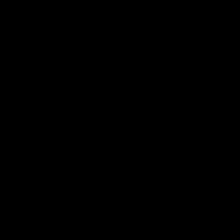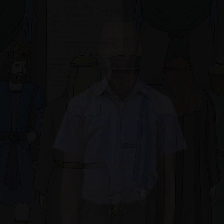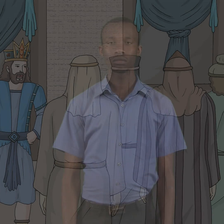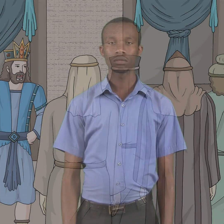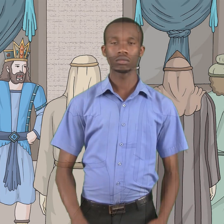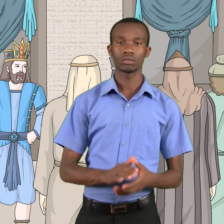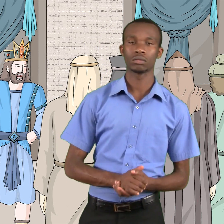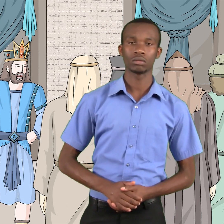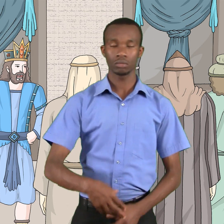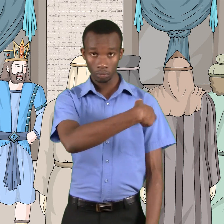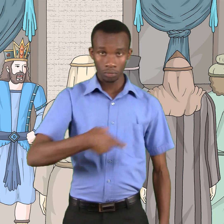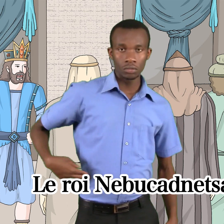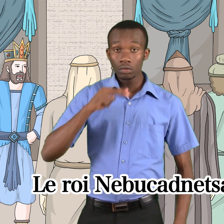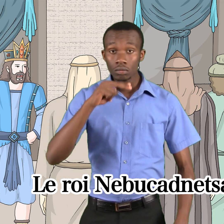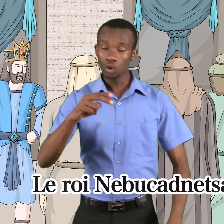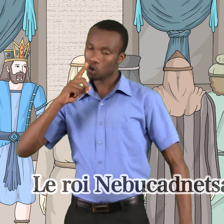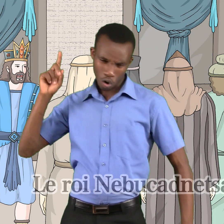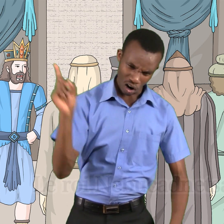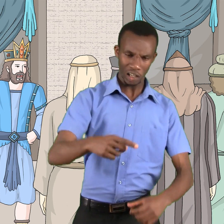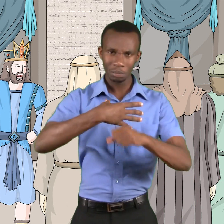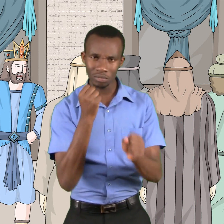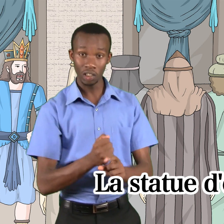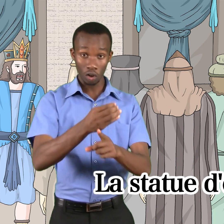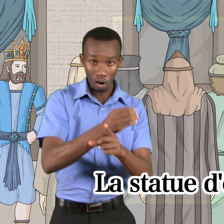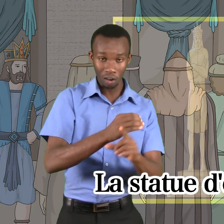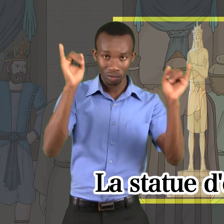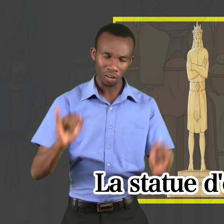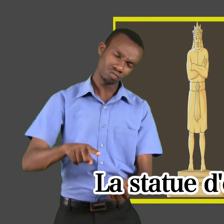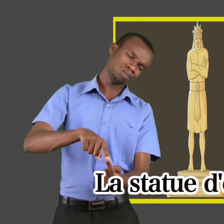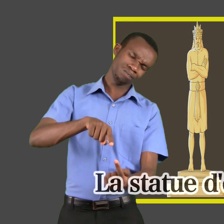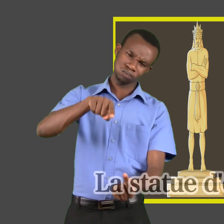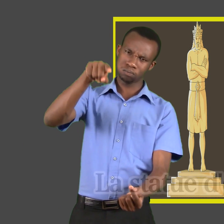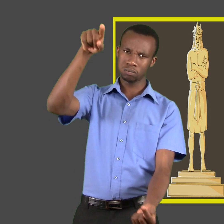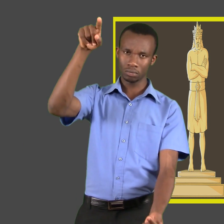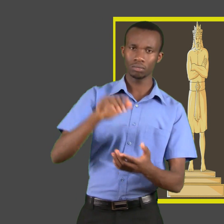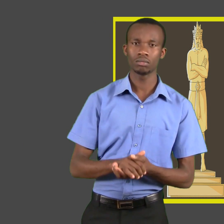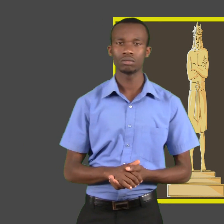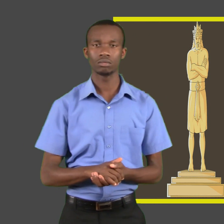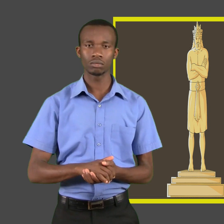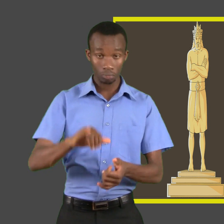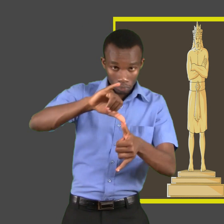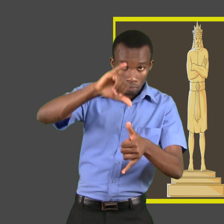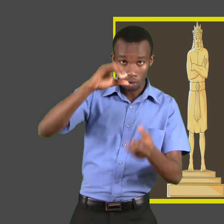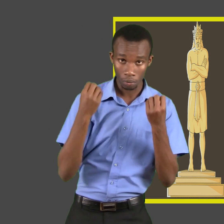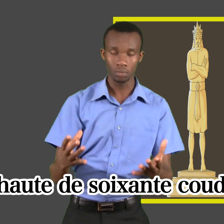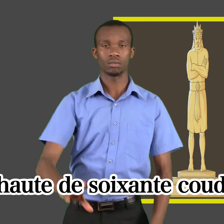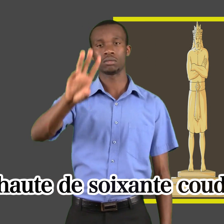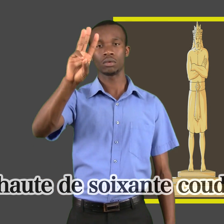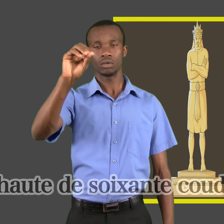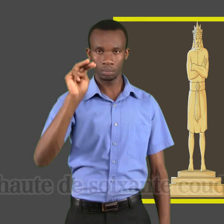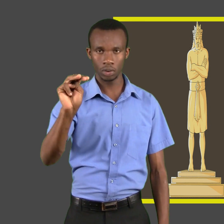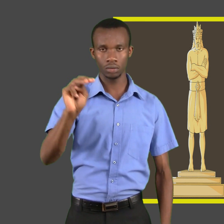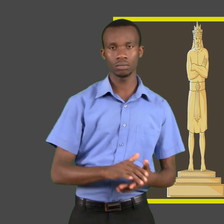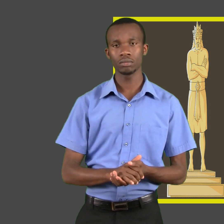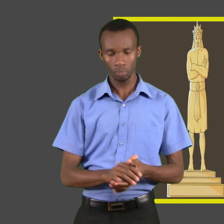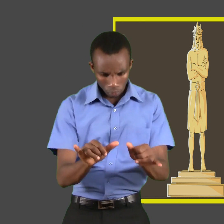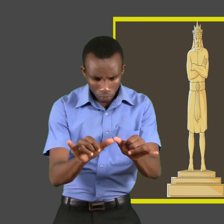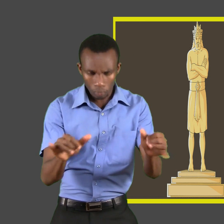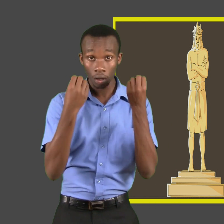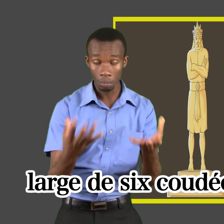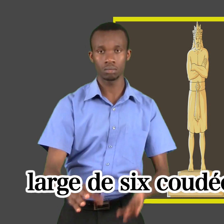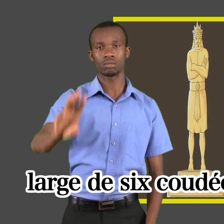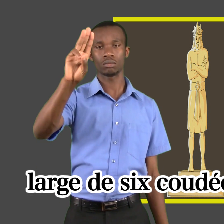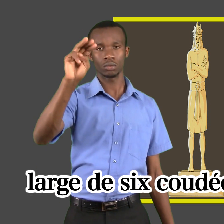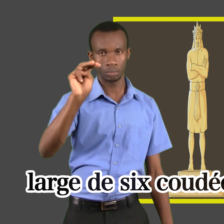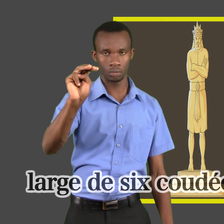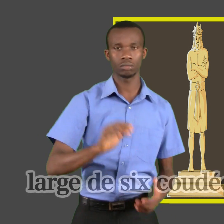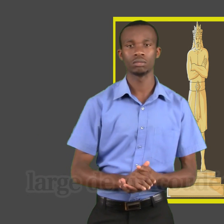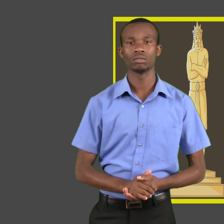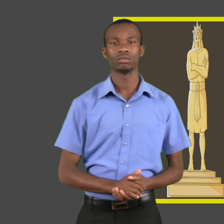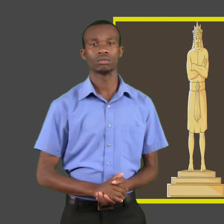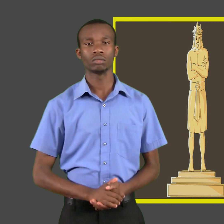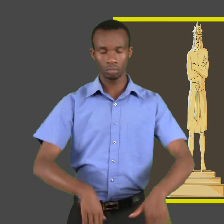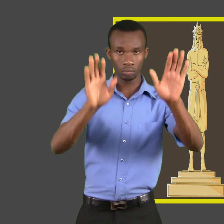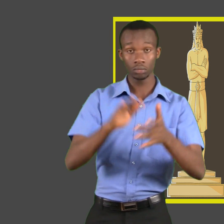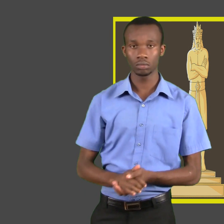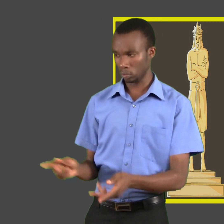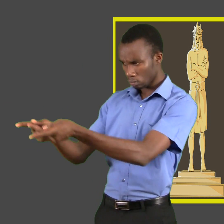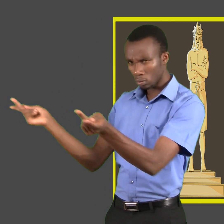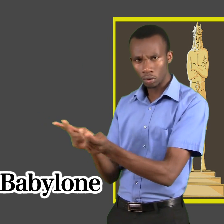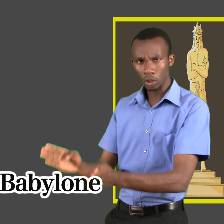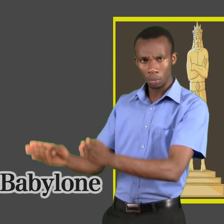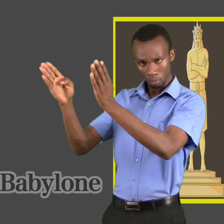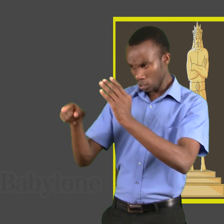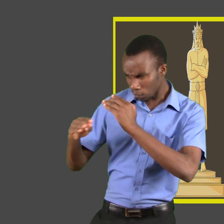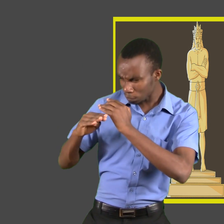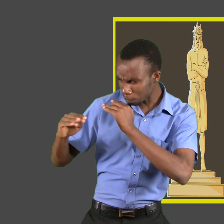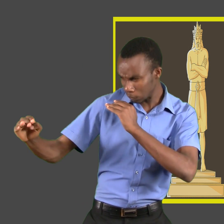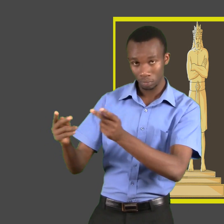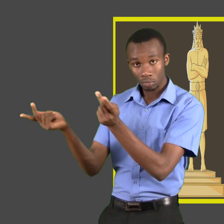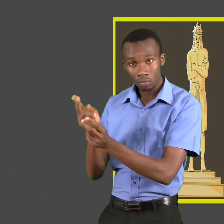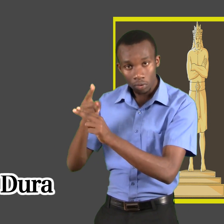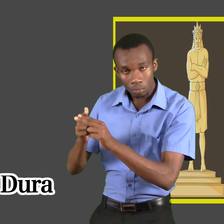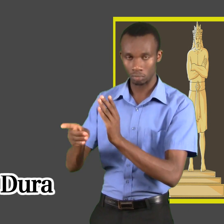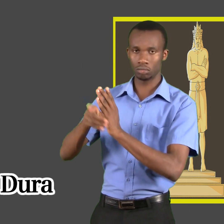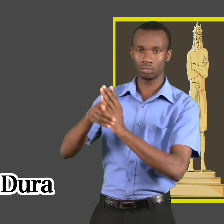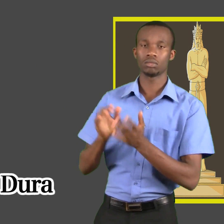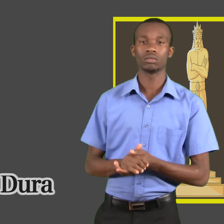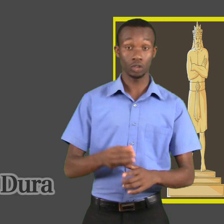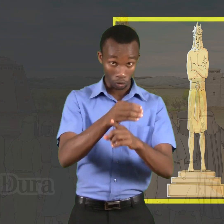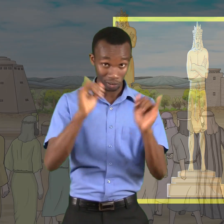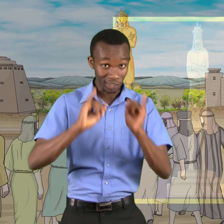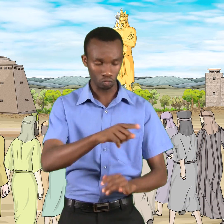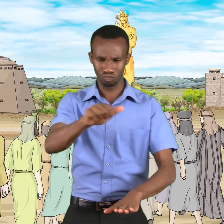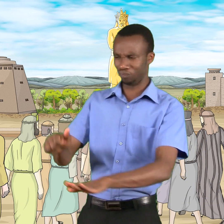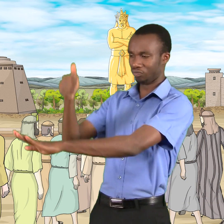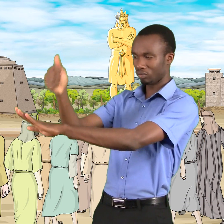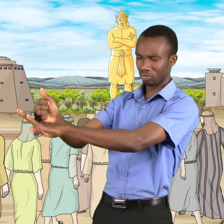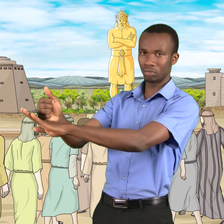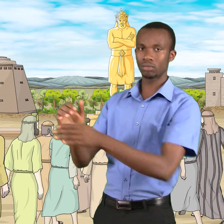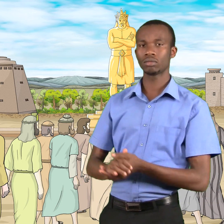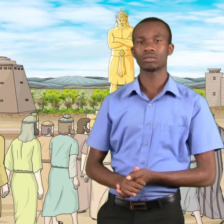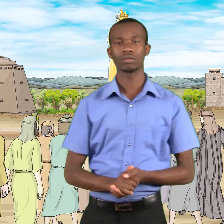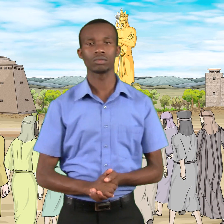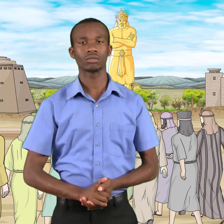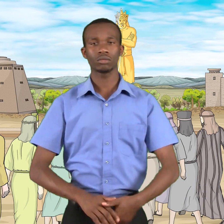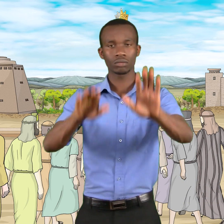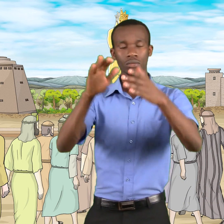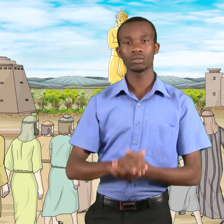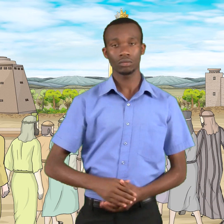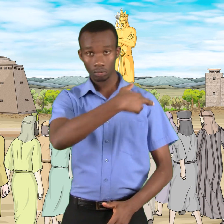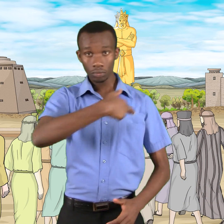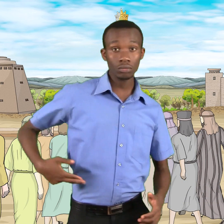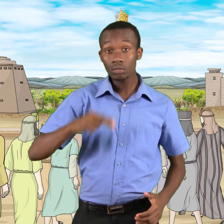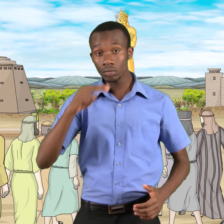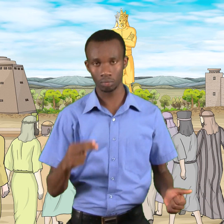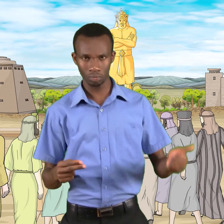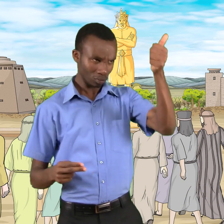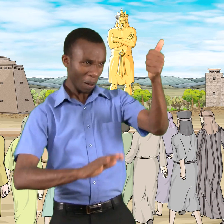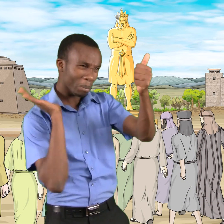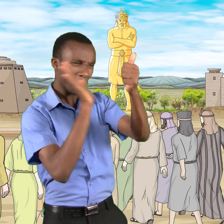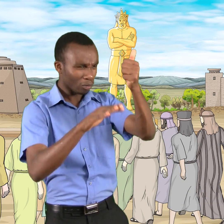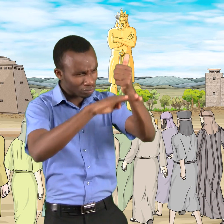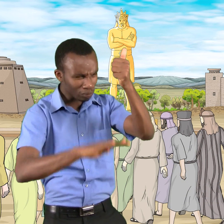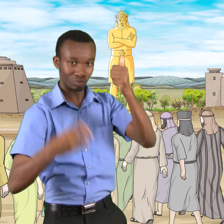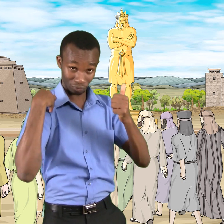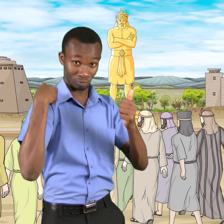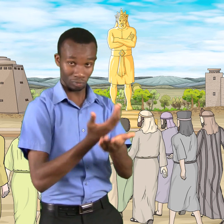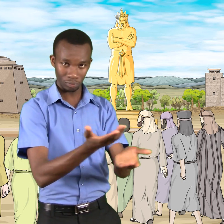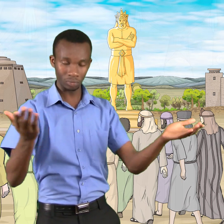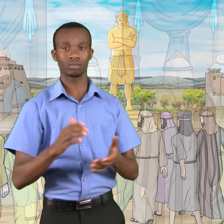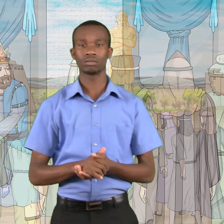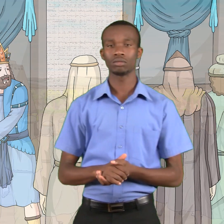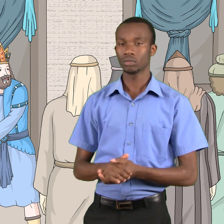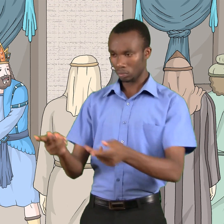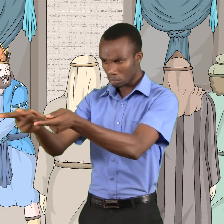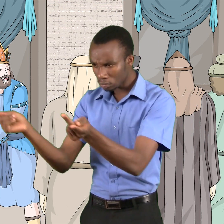King Nebuchadnezzar made a golden statue sixty cubits high and six cubits wide, and he set it up on the plain of Dura in the province of Babylon.